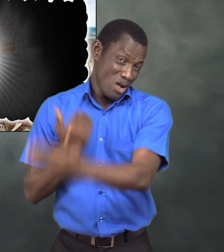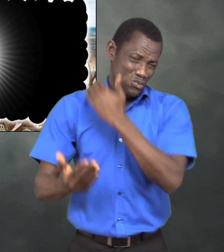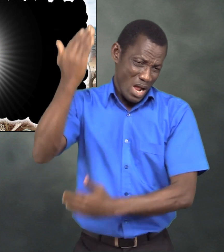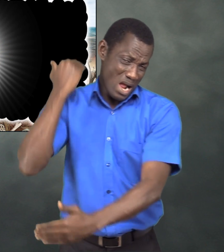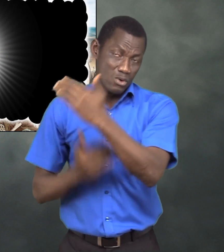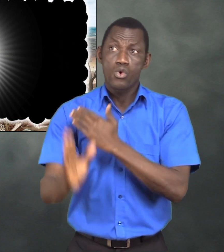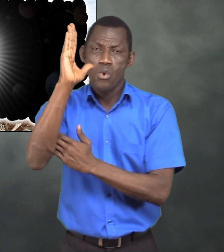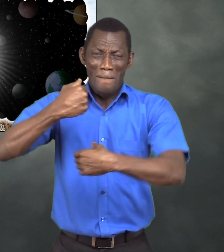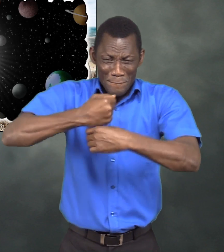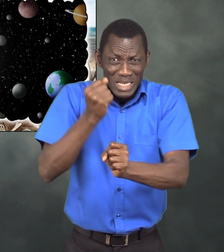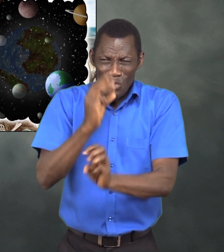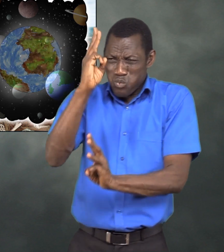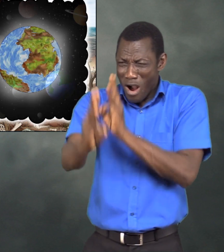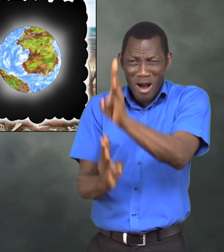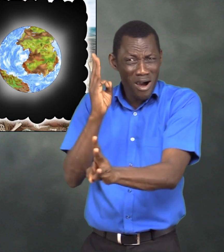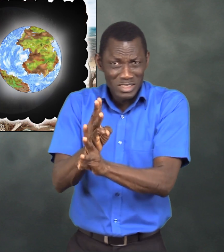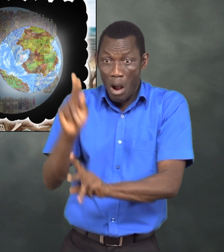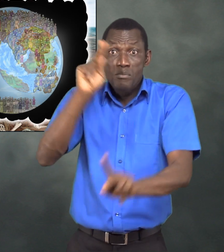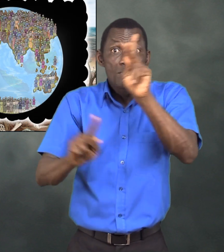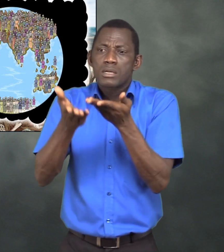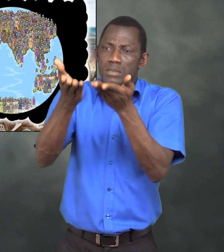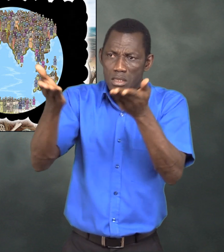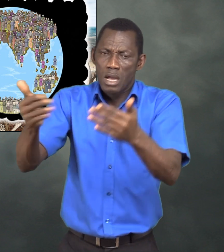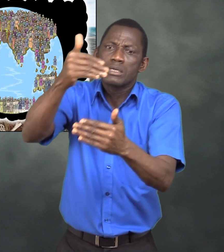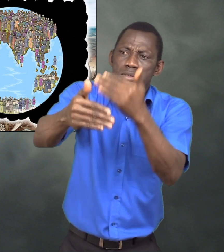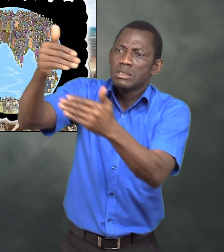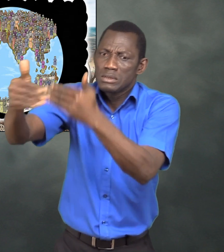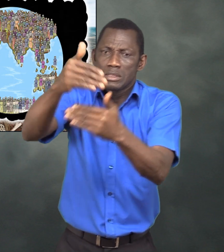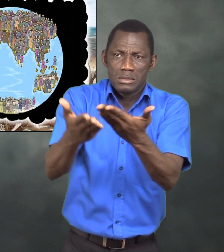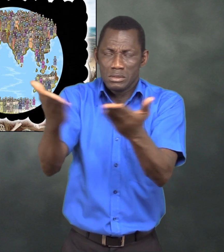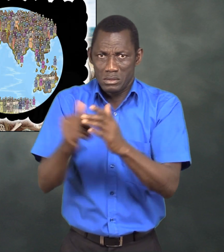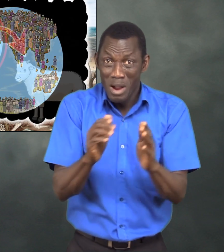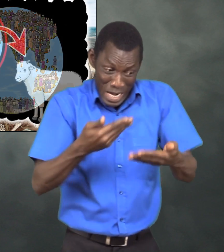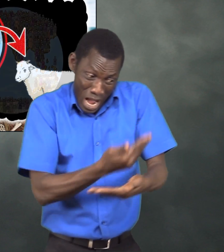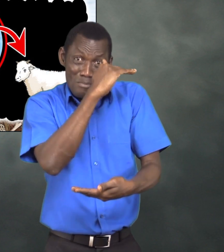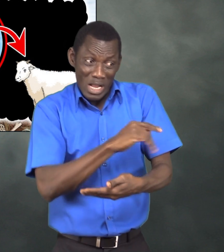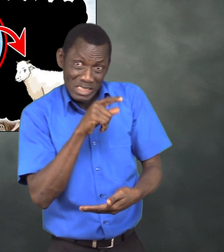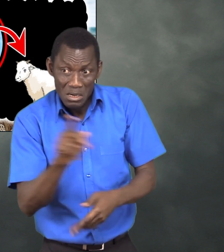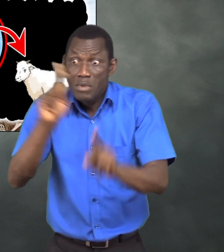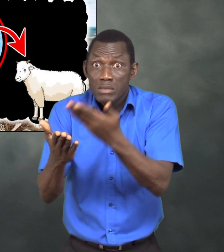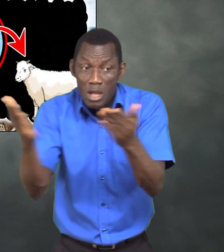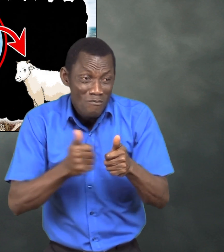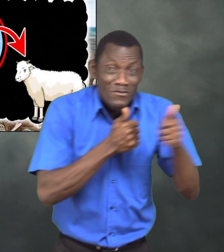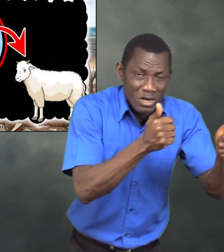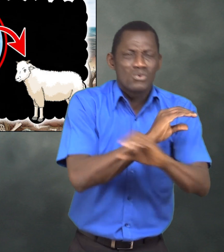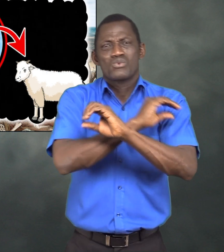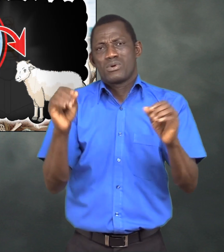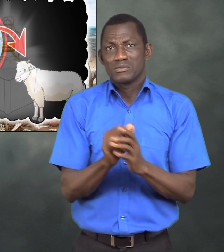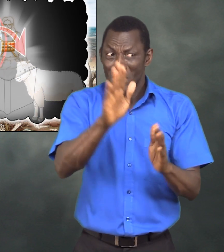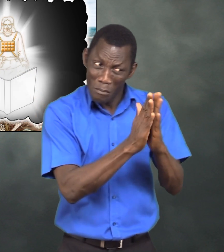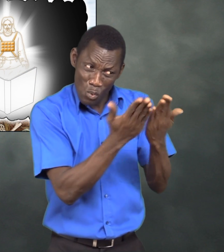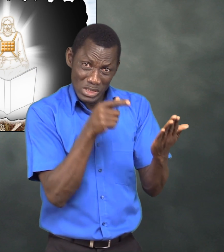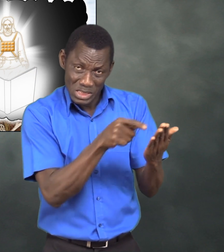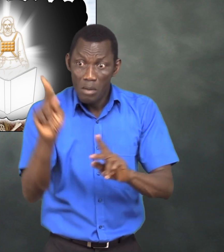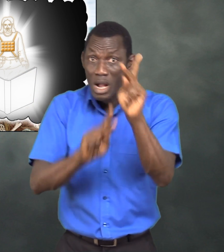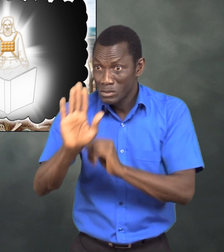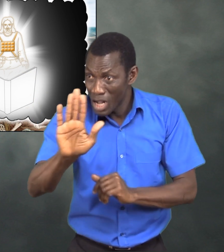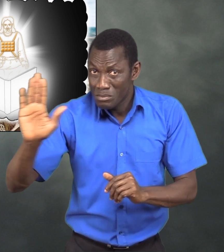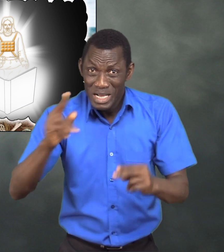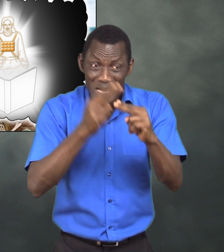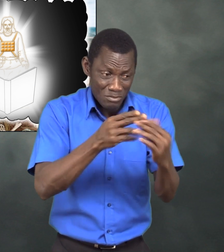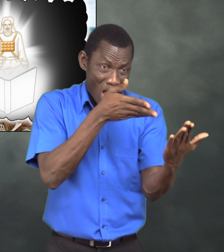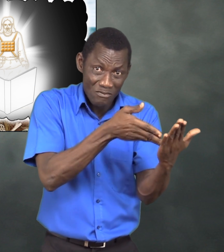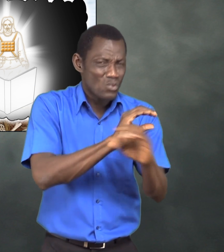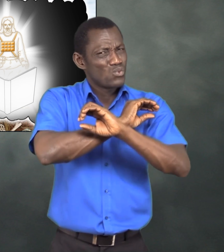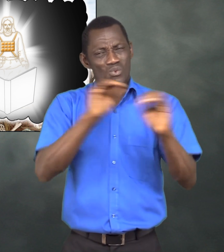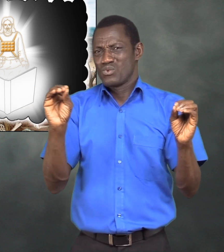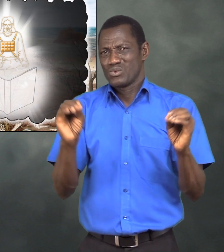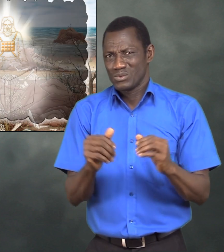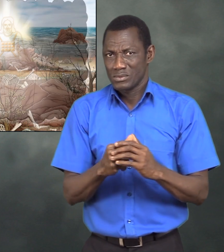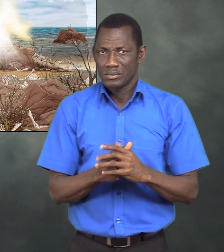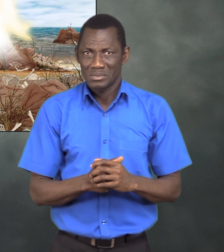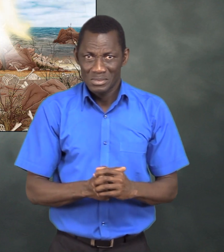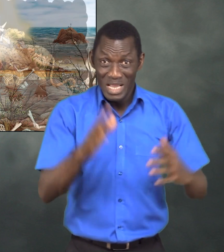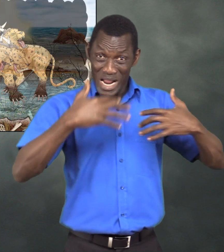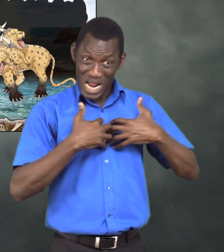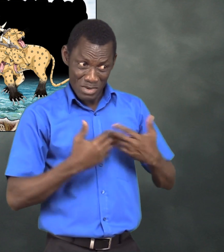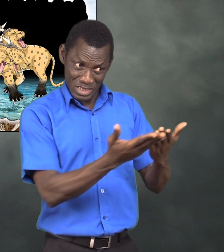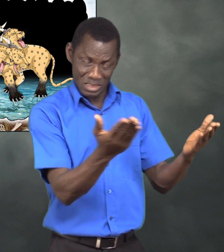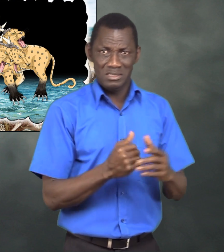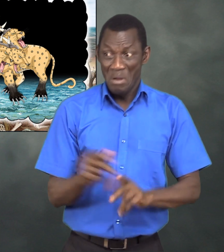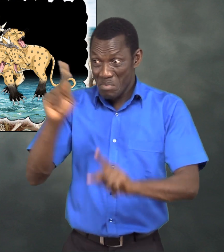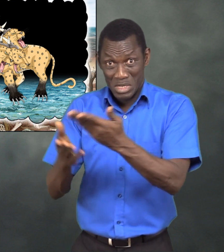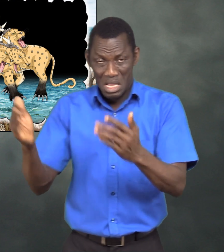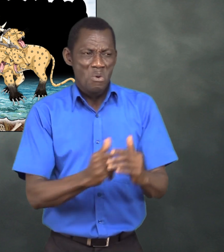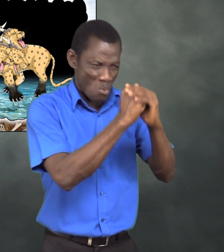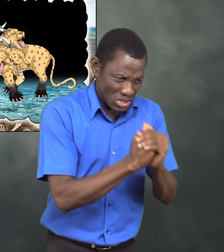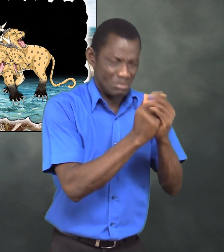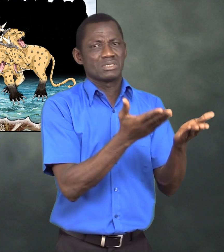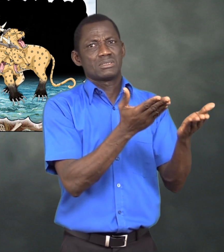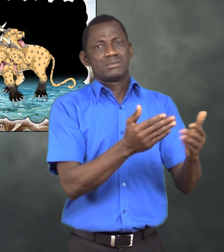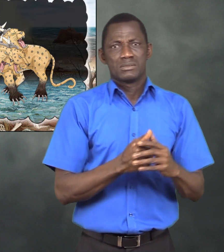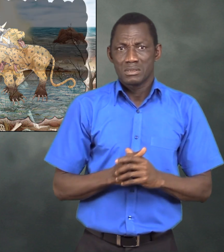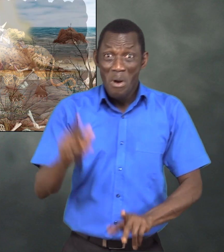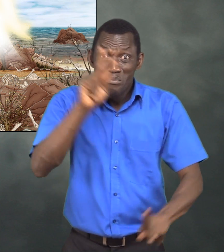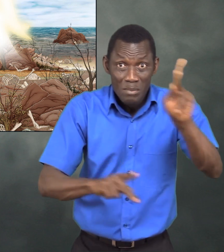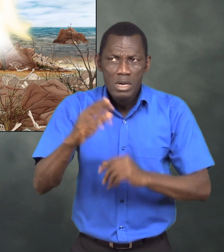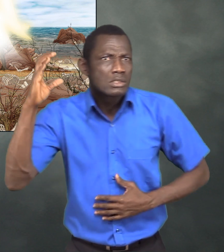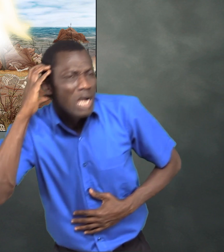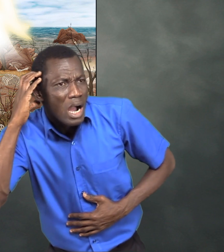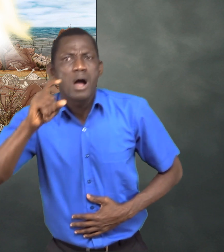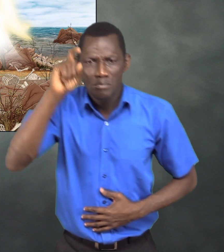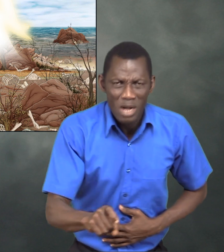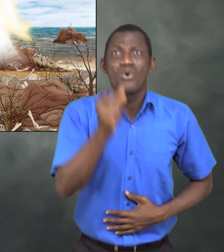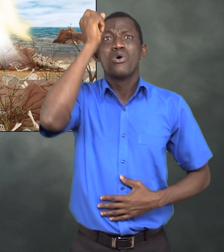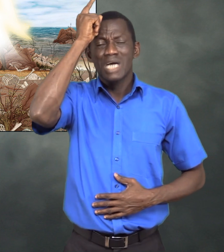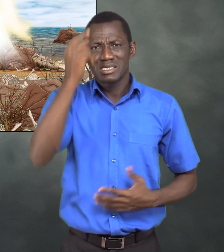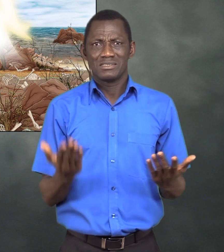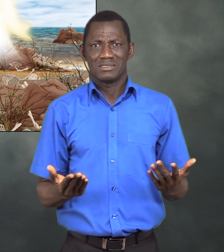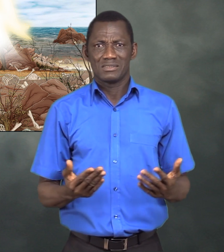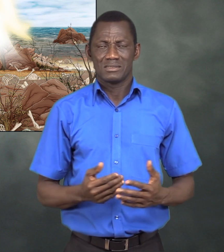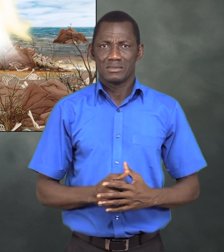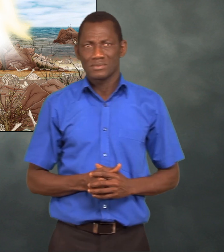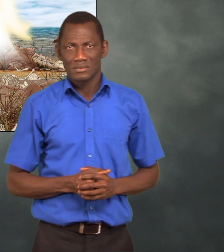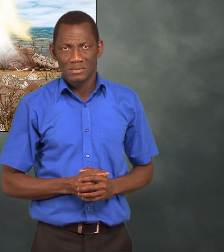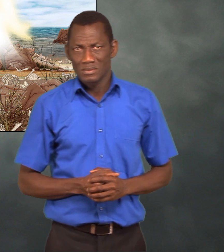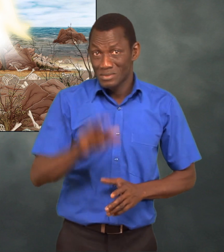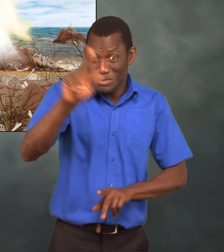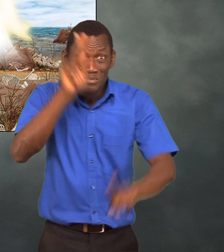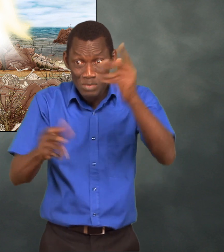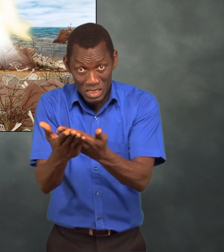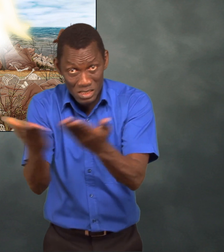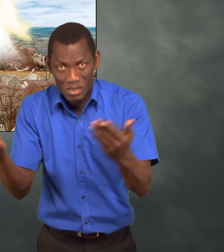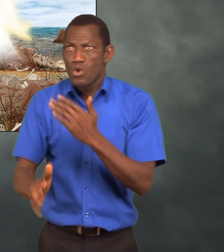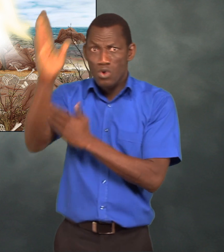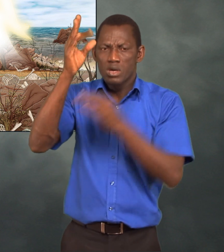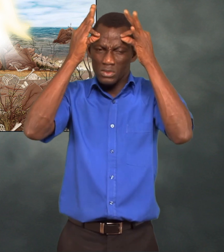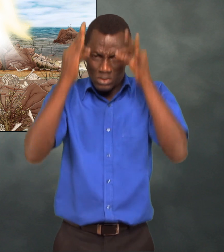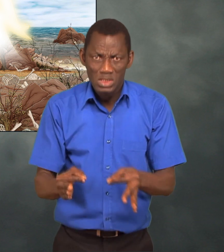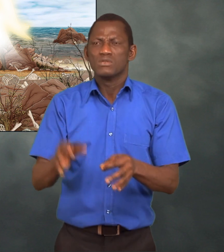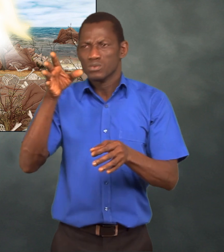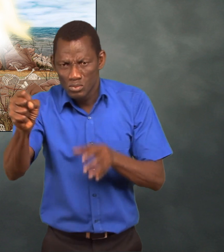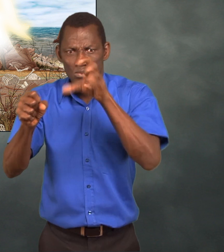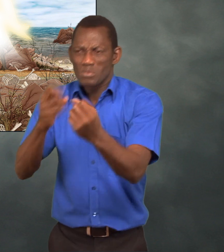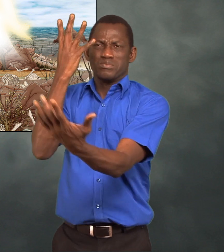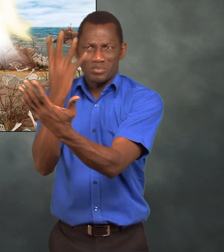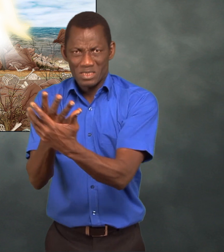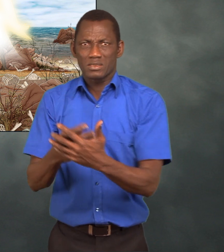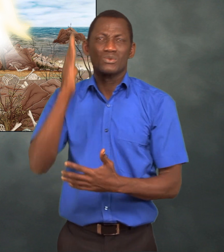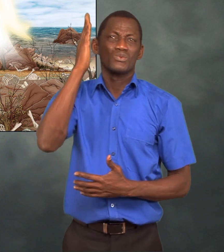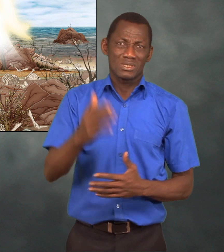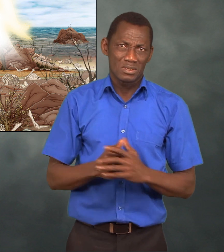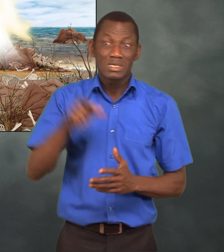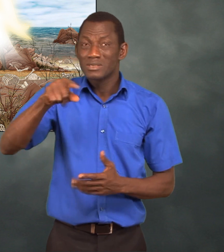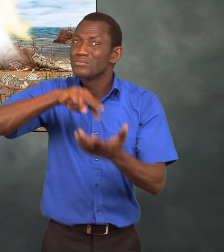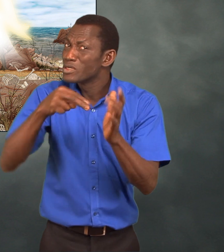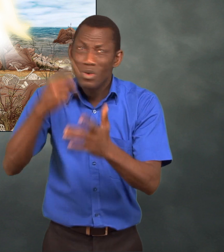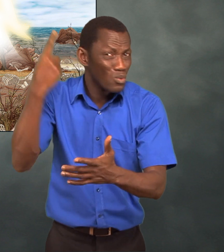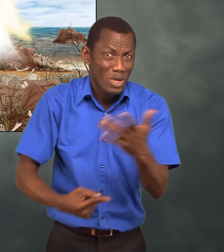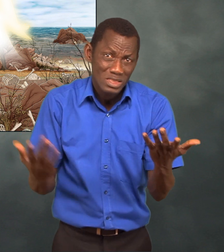He who has an ear, let him hear: “If anyone is destined for captivity, into captivity he will go;